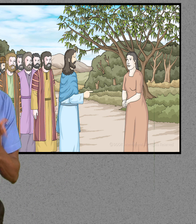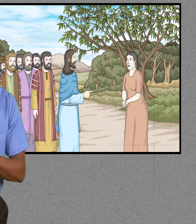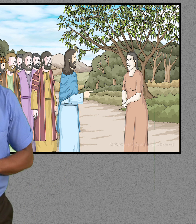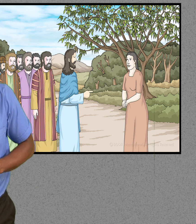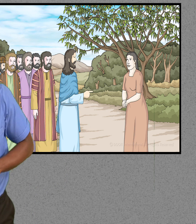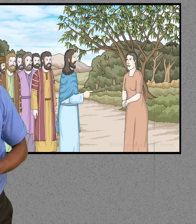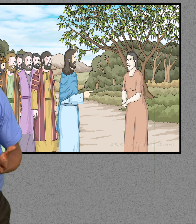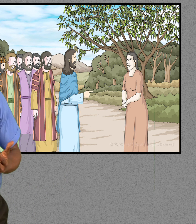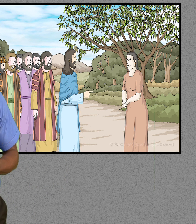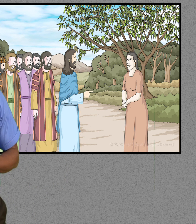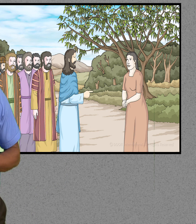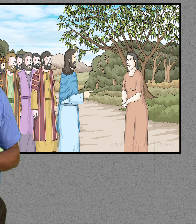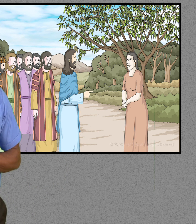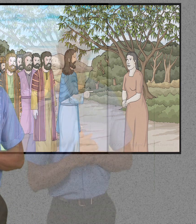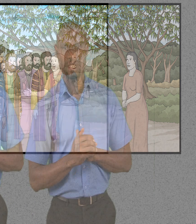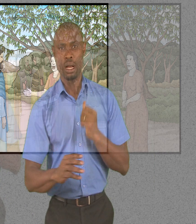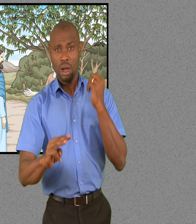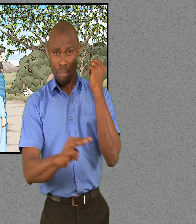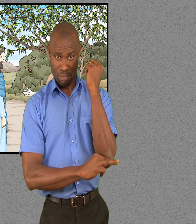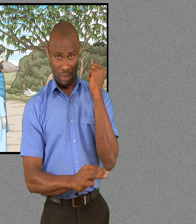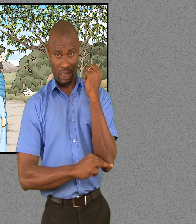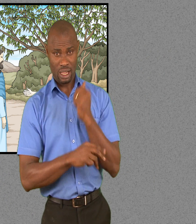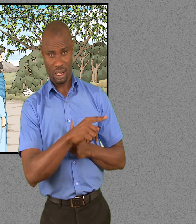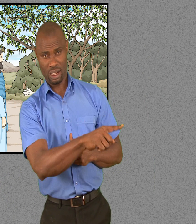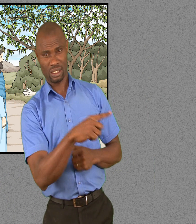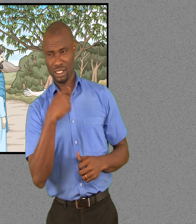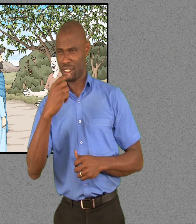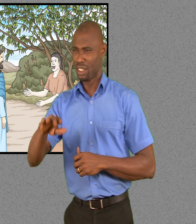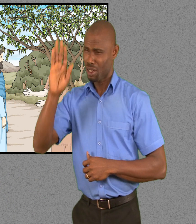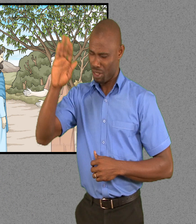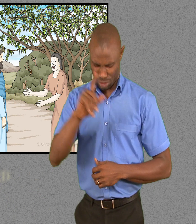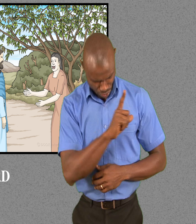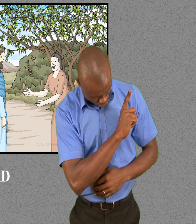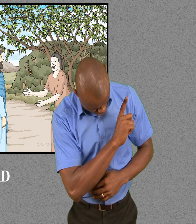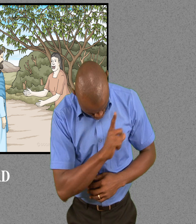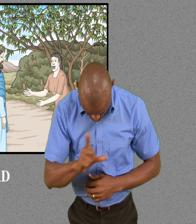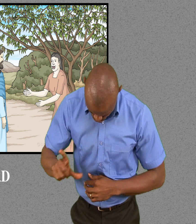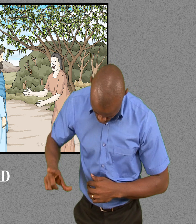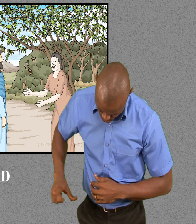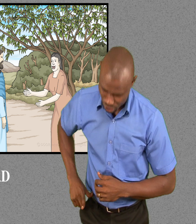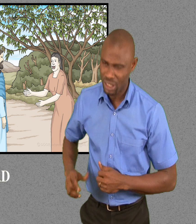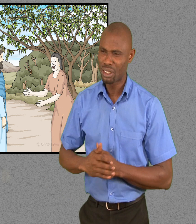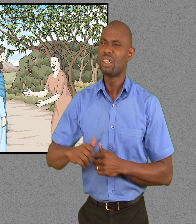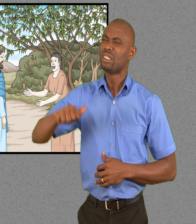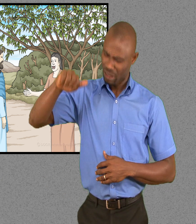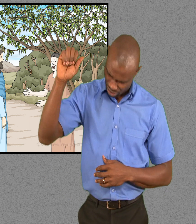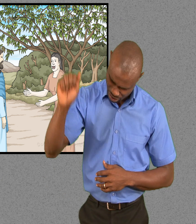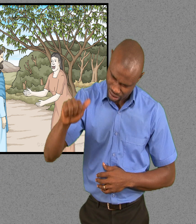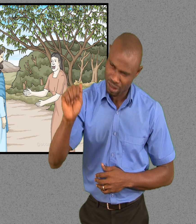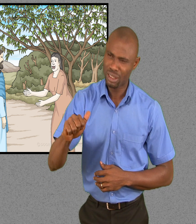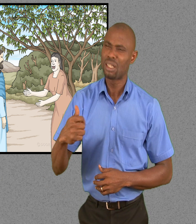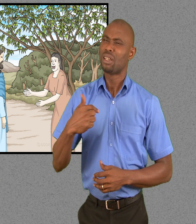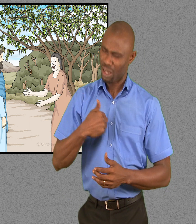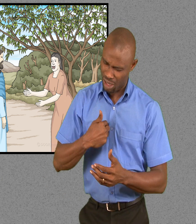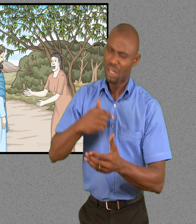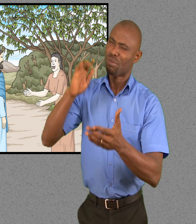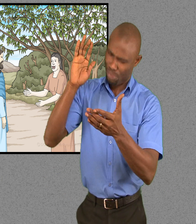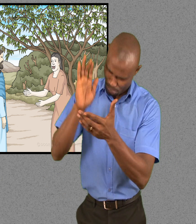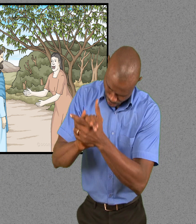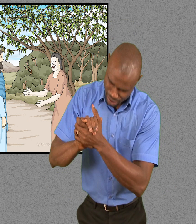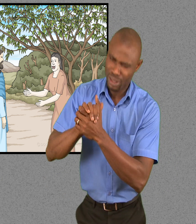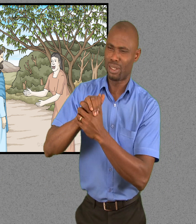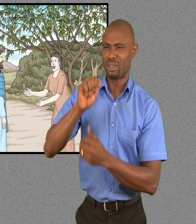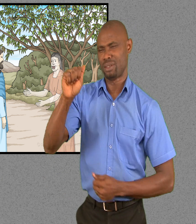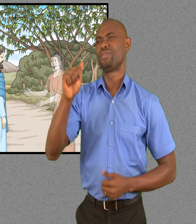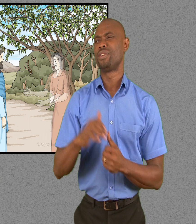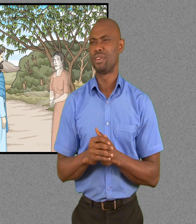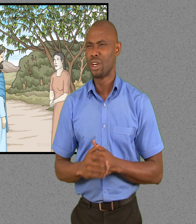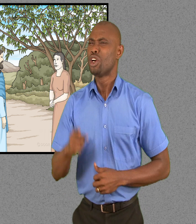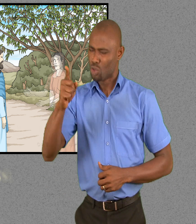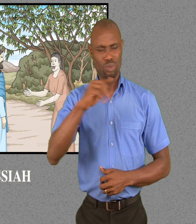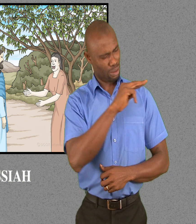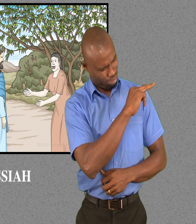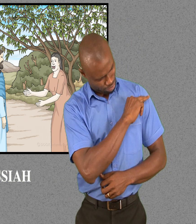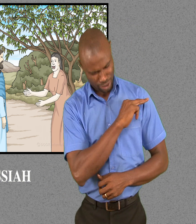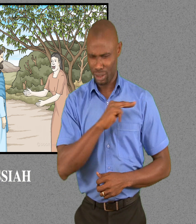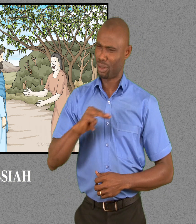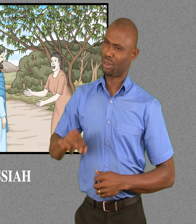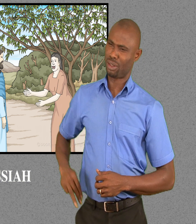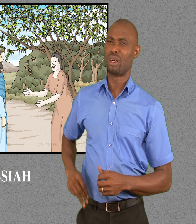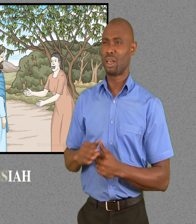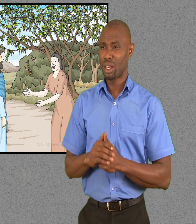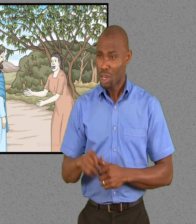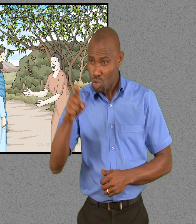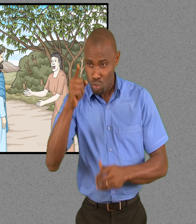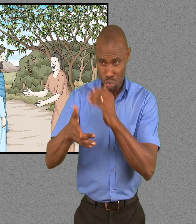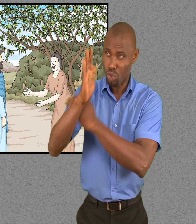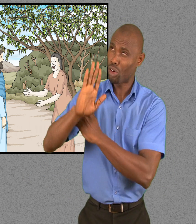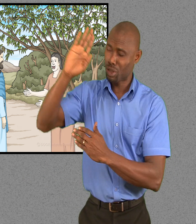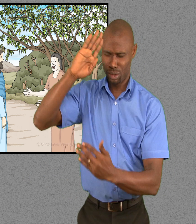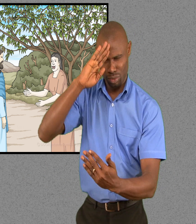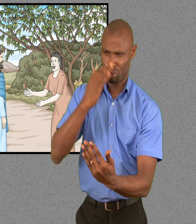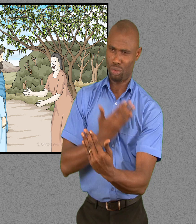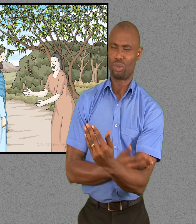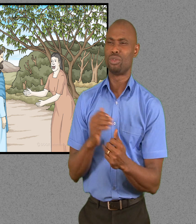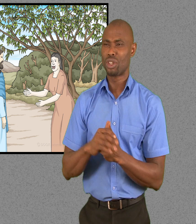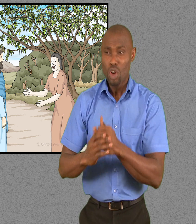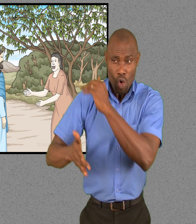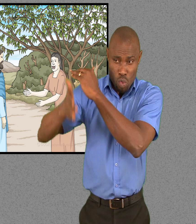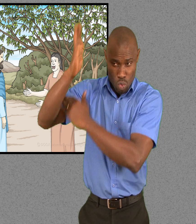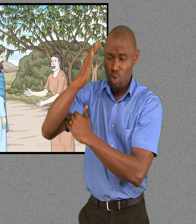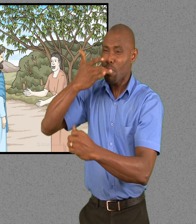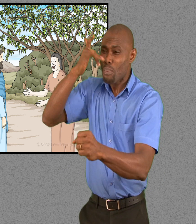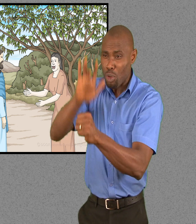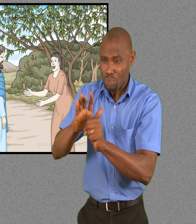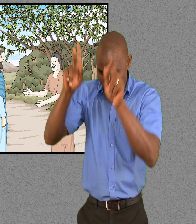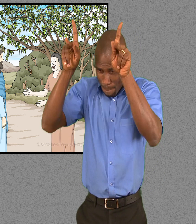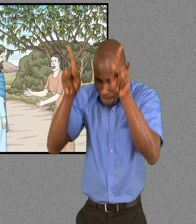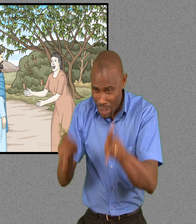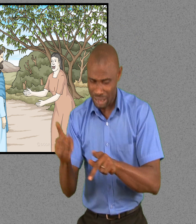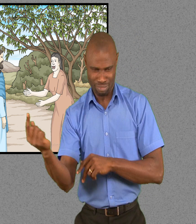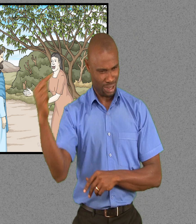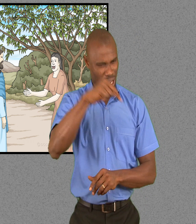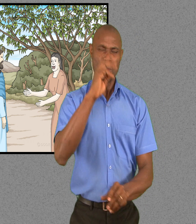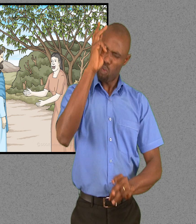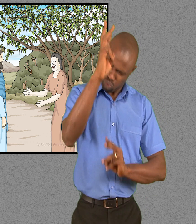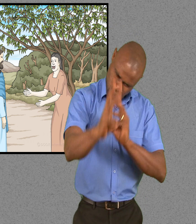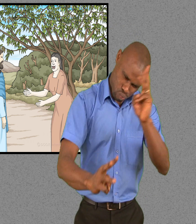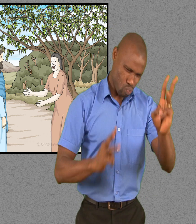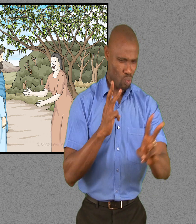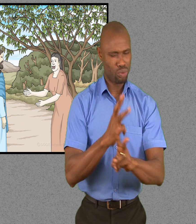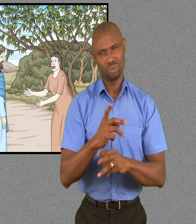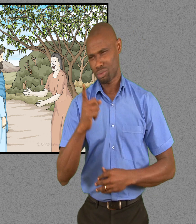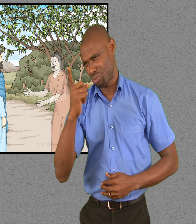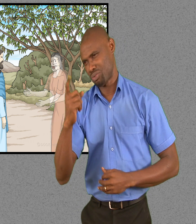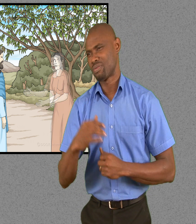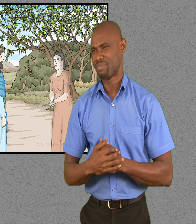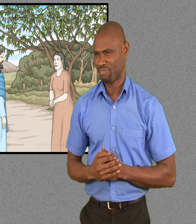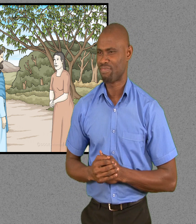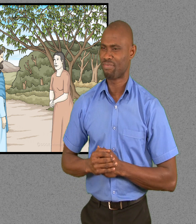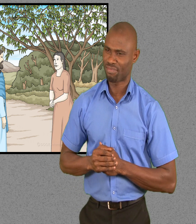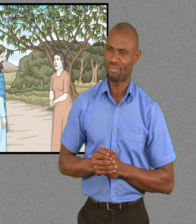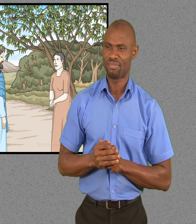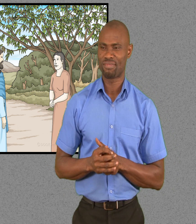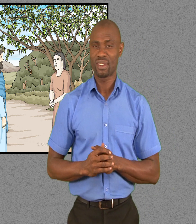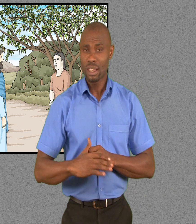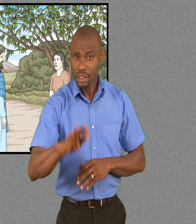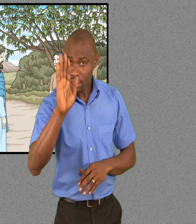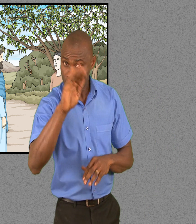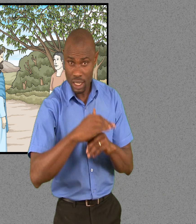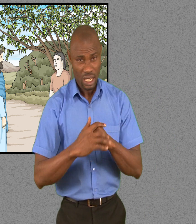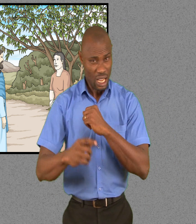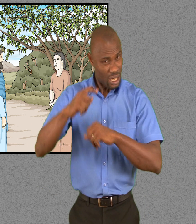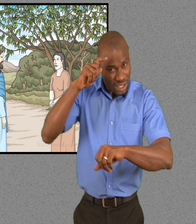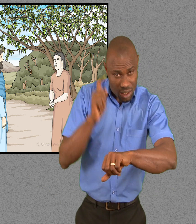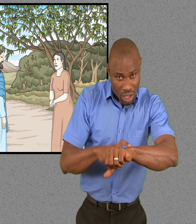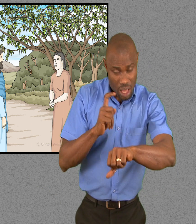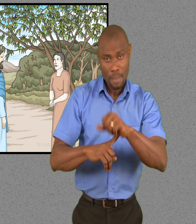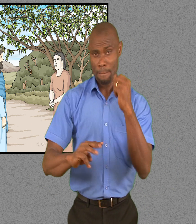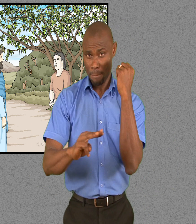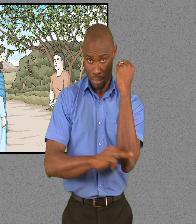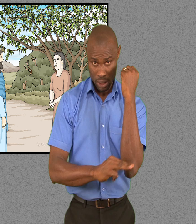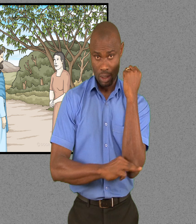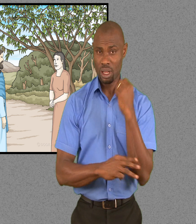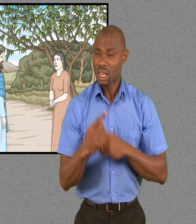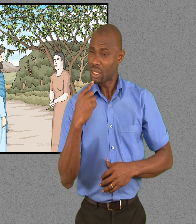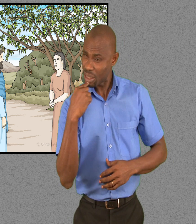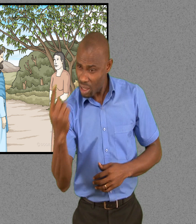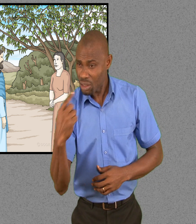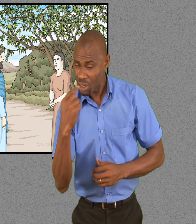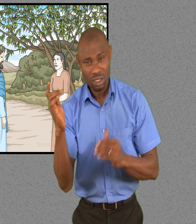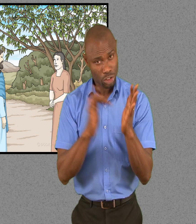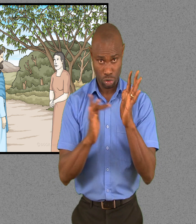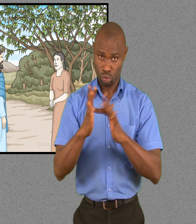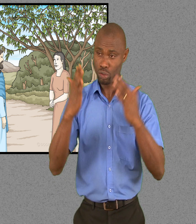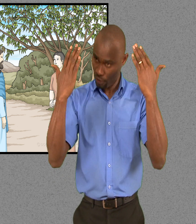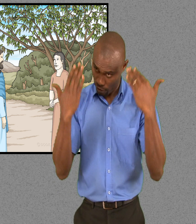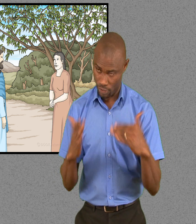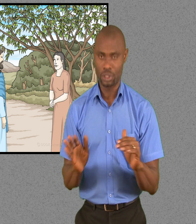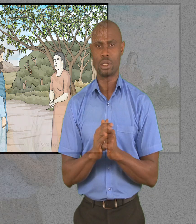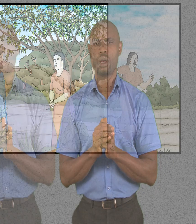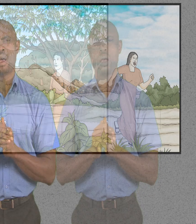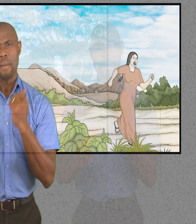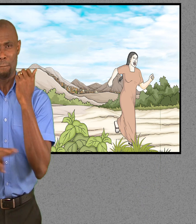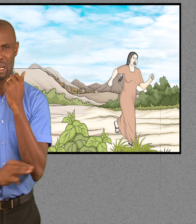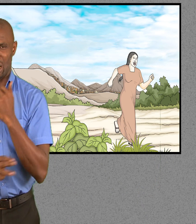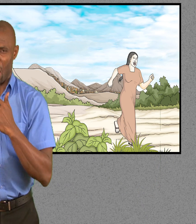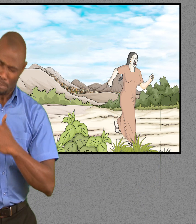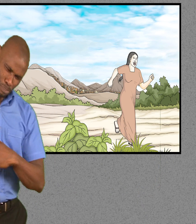“Yes, Lord,” she answered, “I believe that You are the Christ, the Son of God, who was to come into the world.”